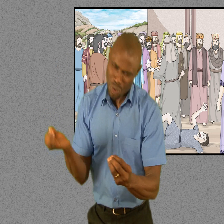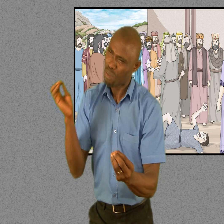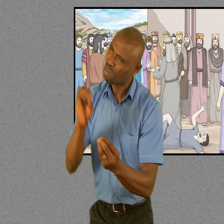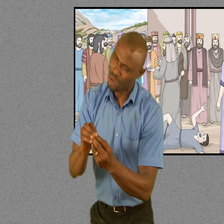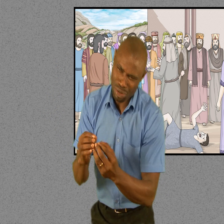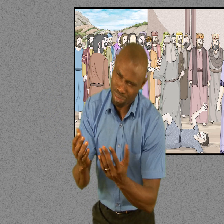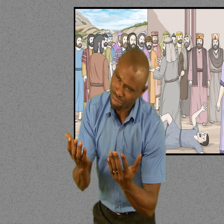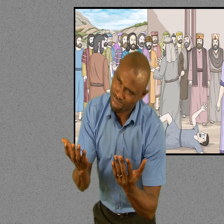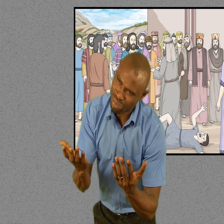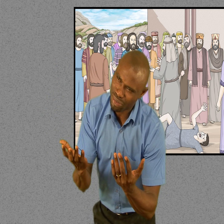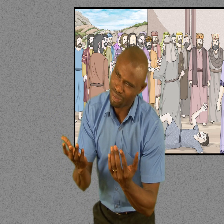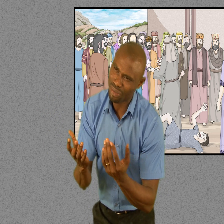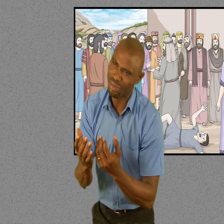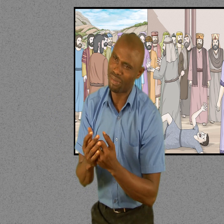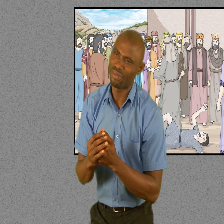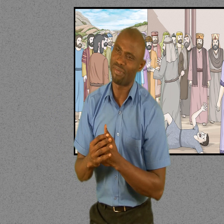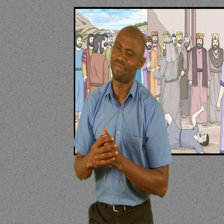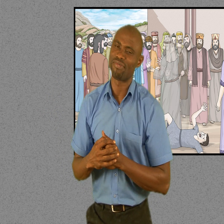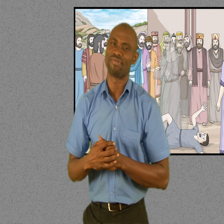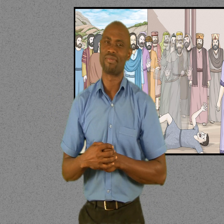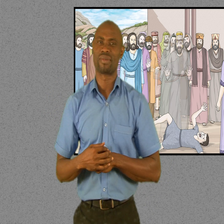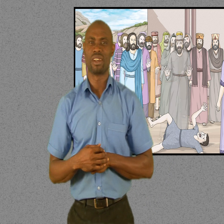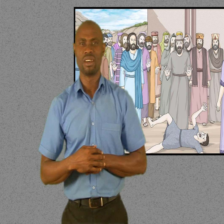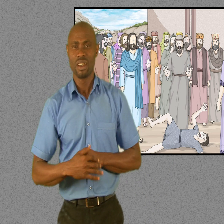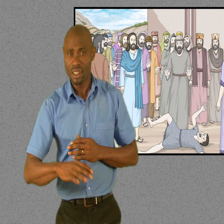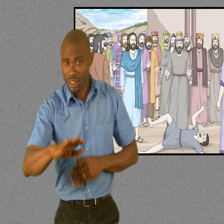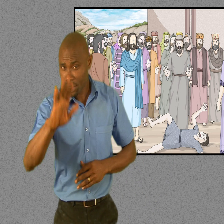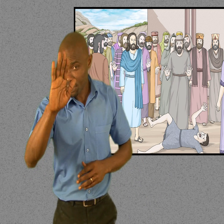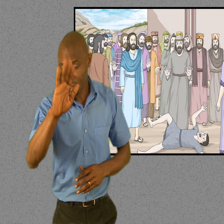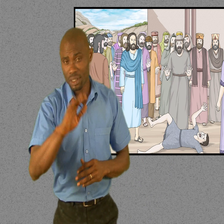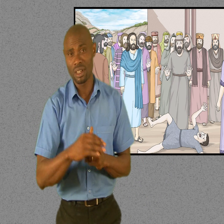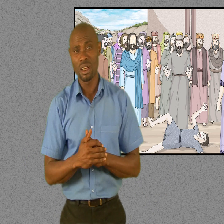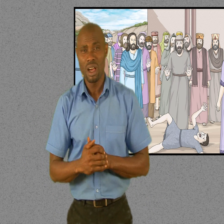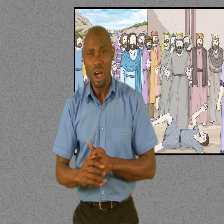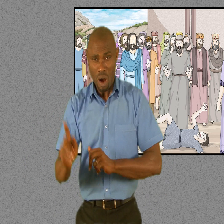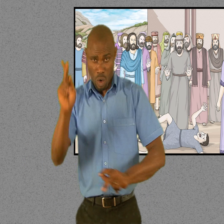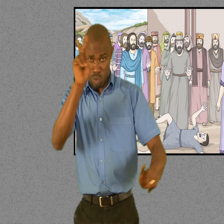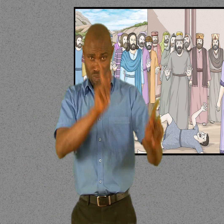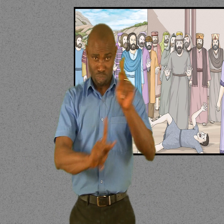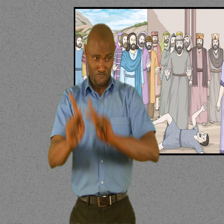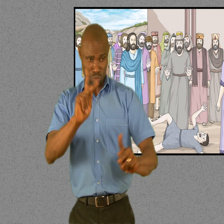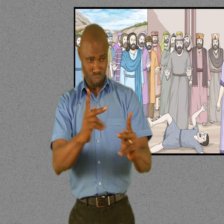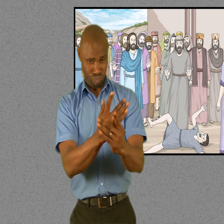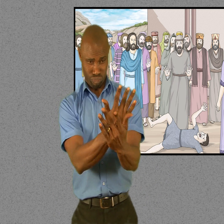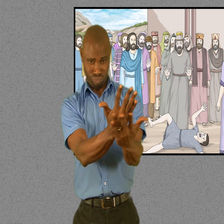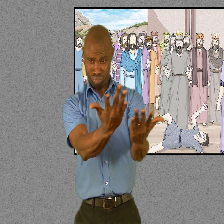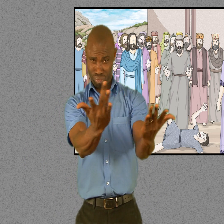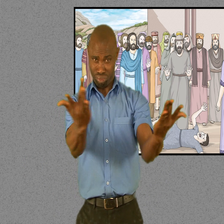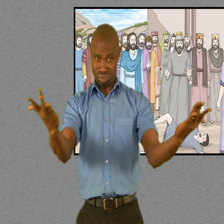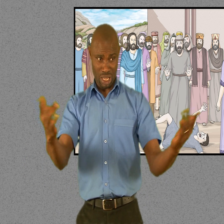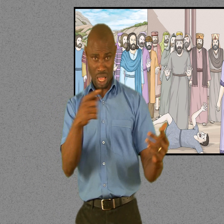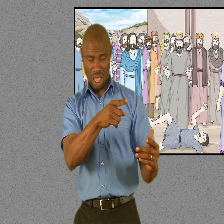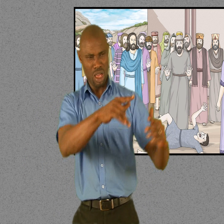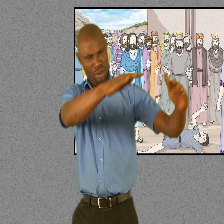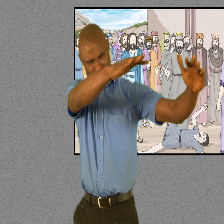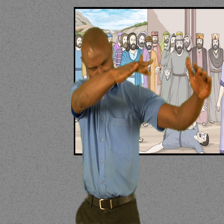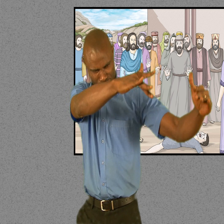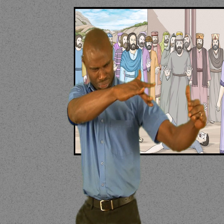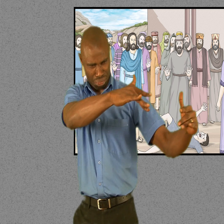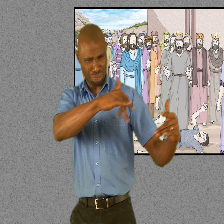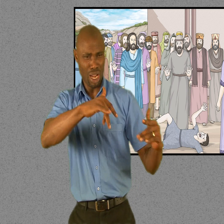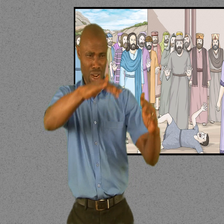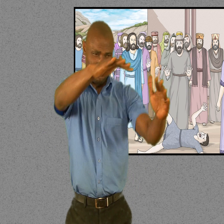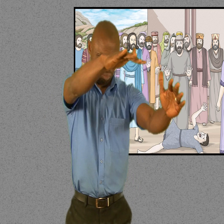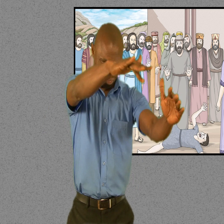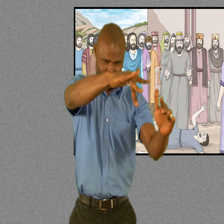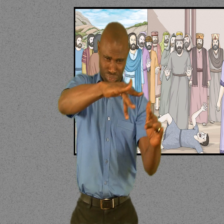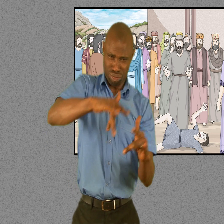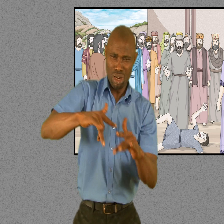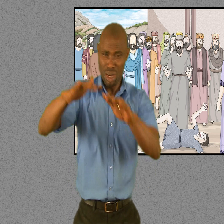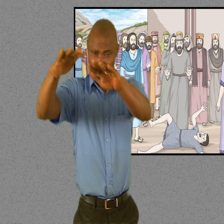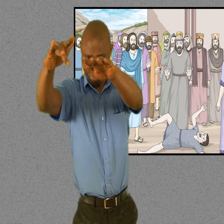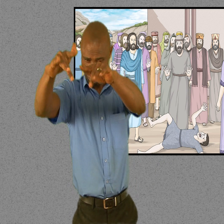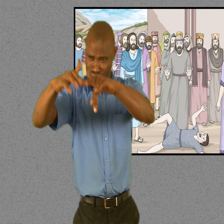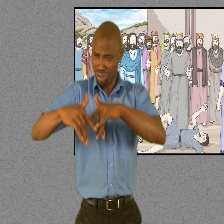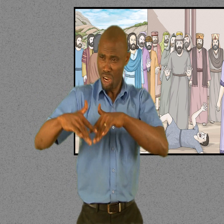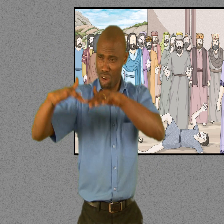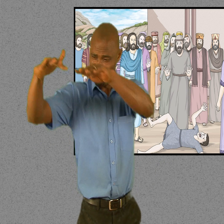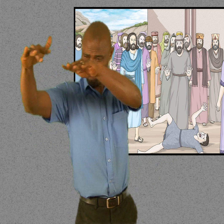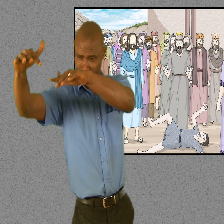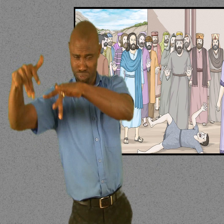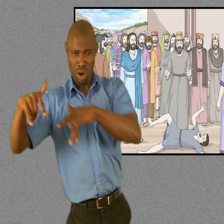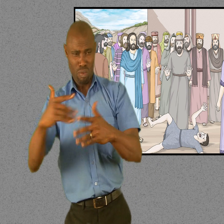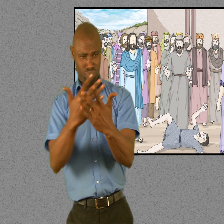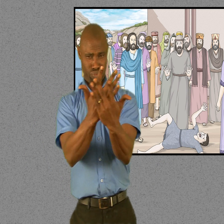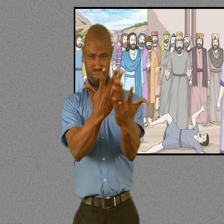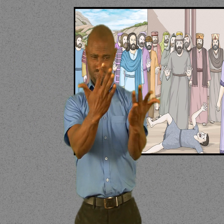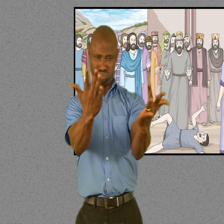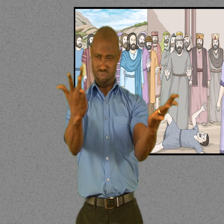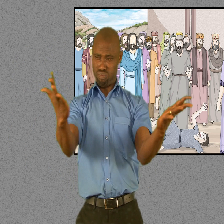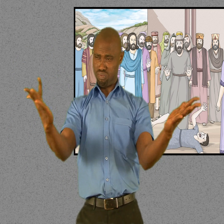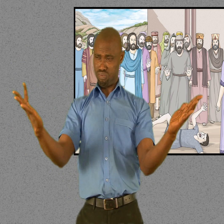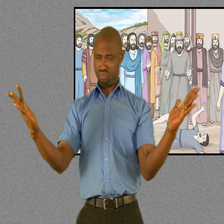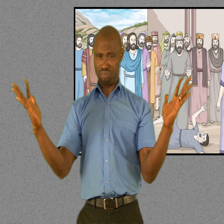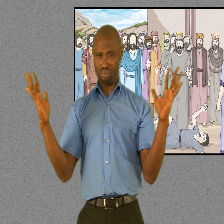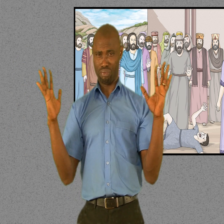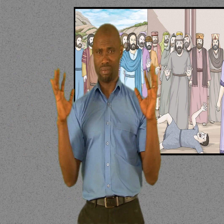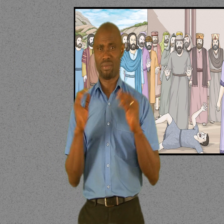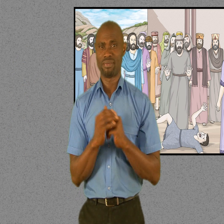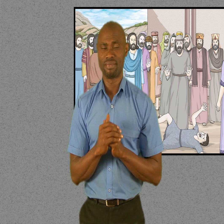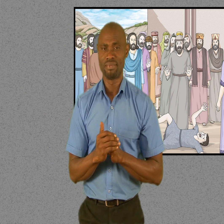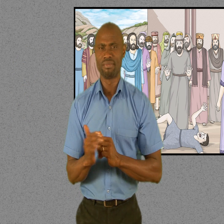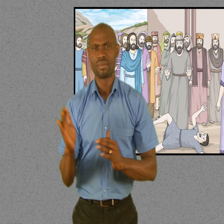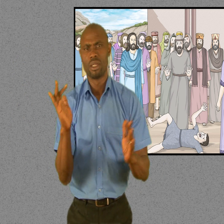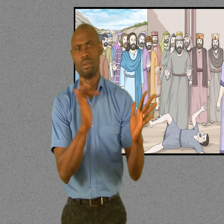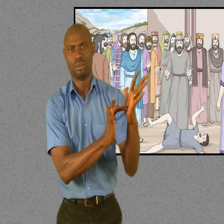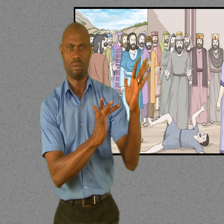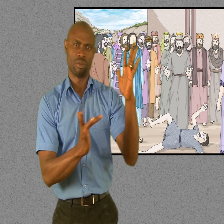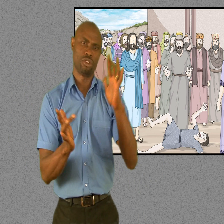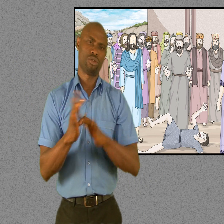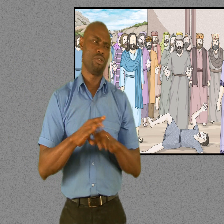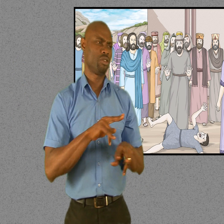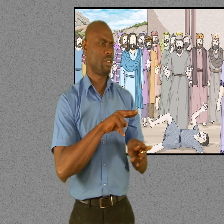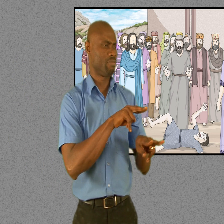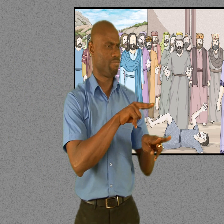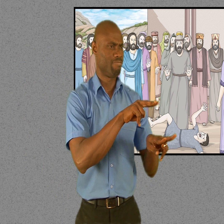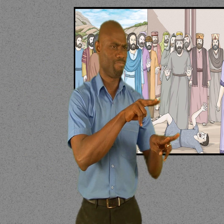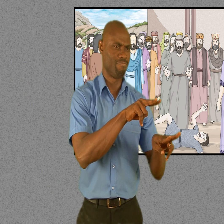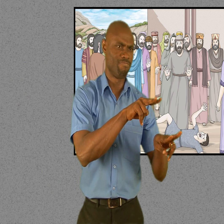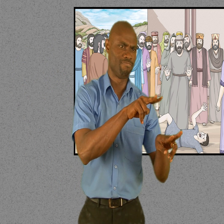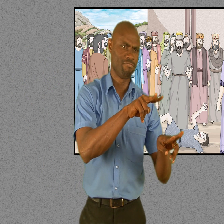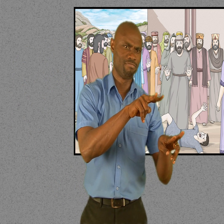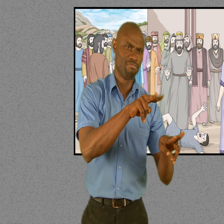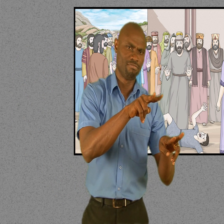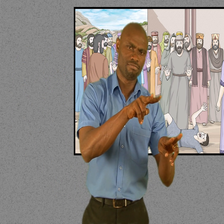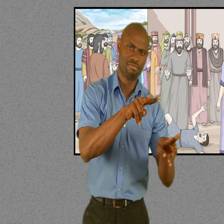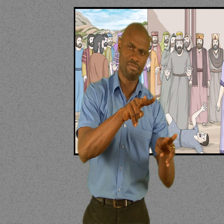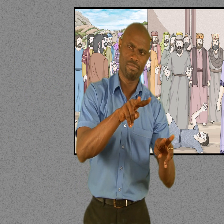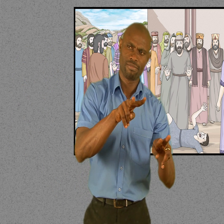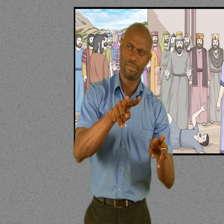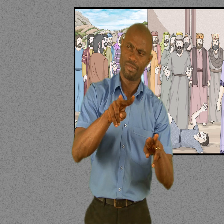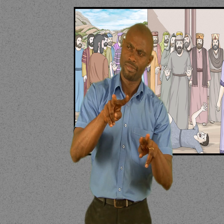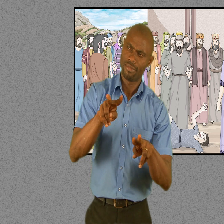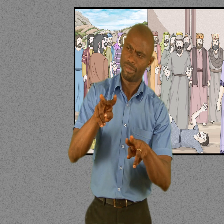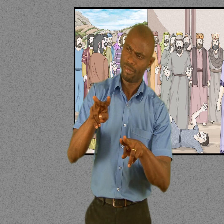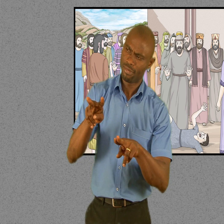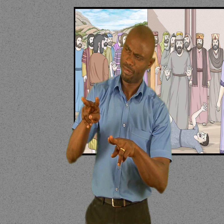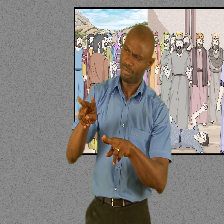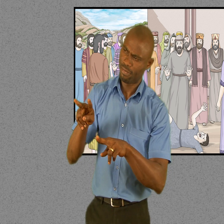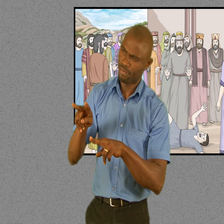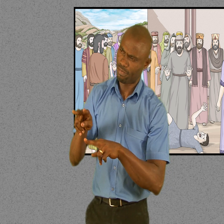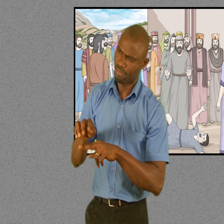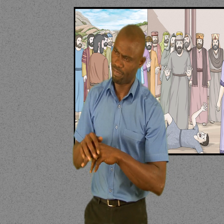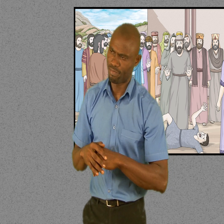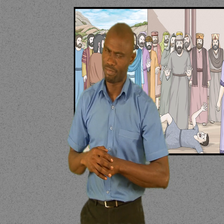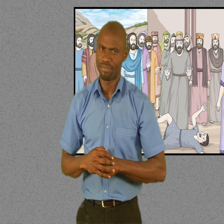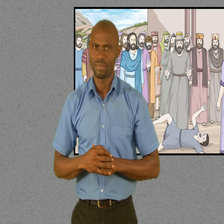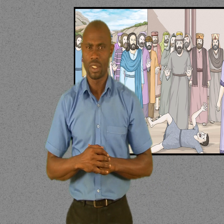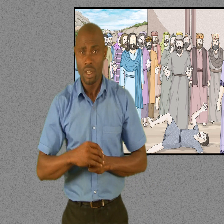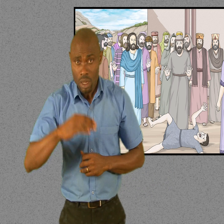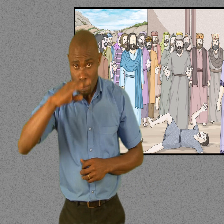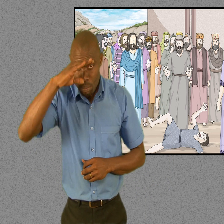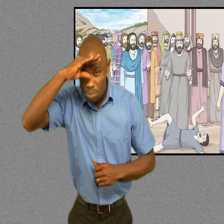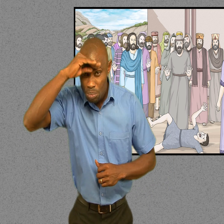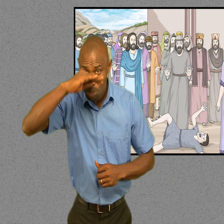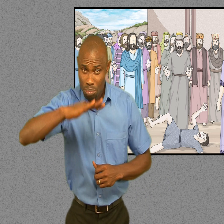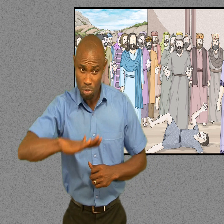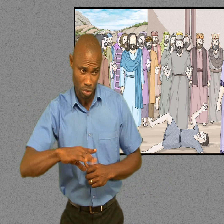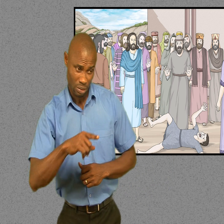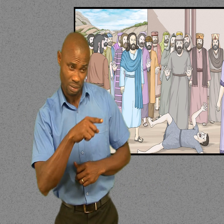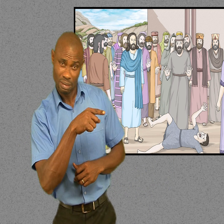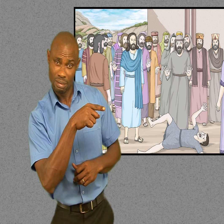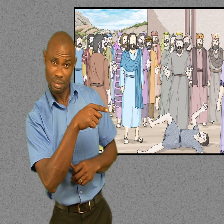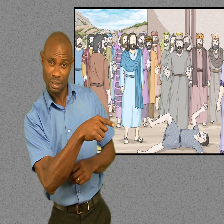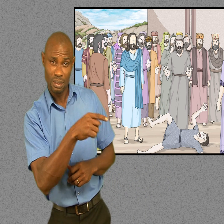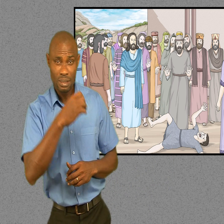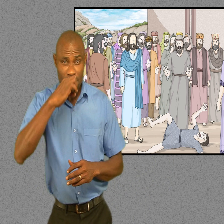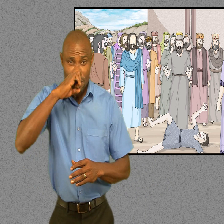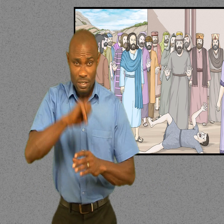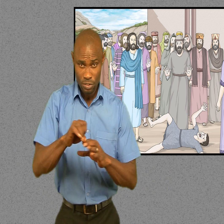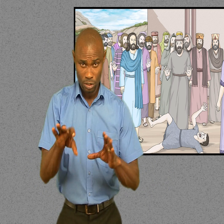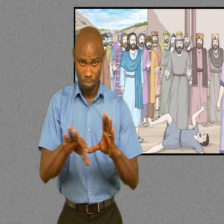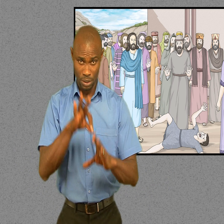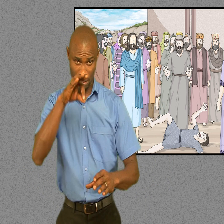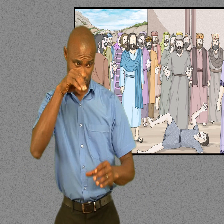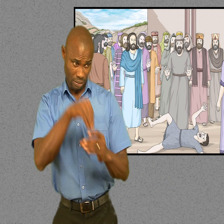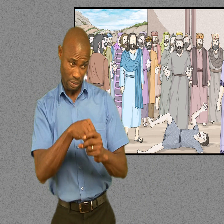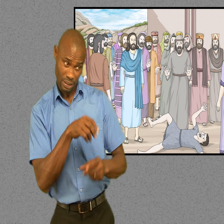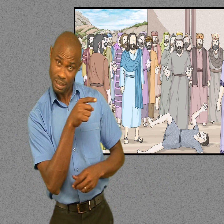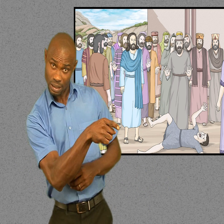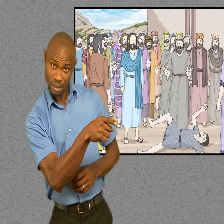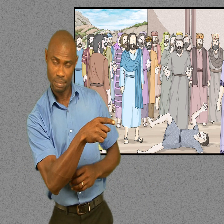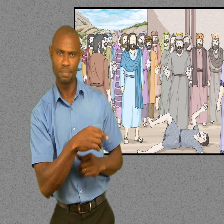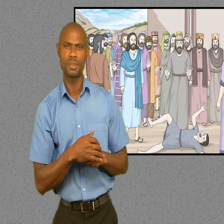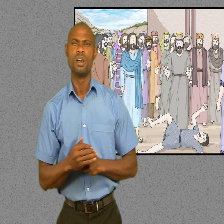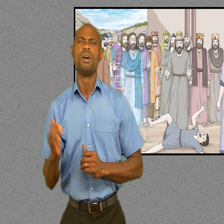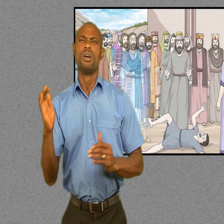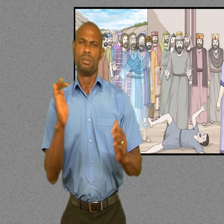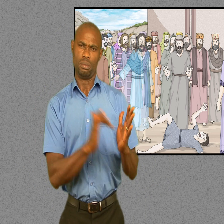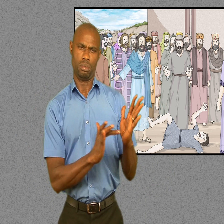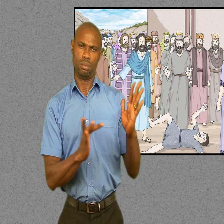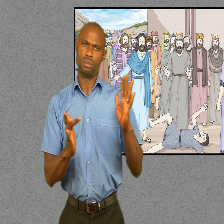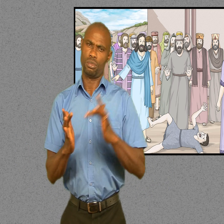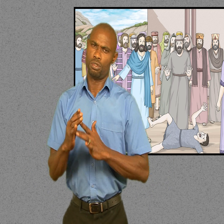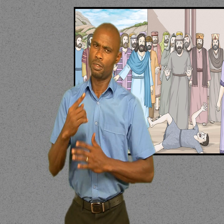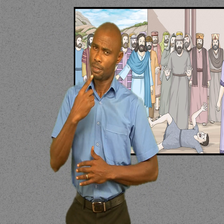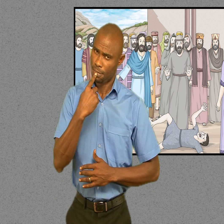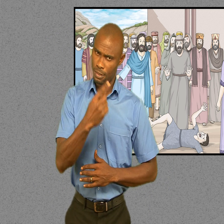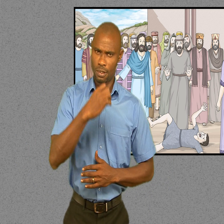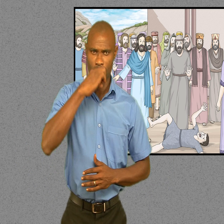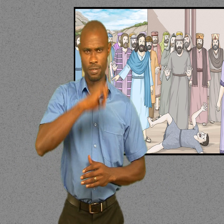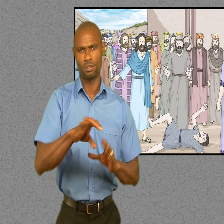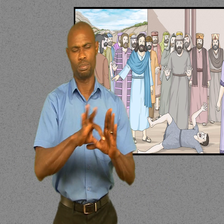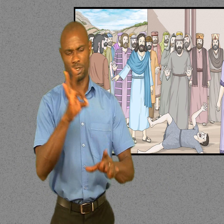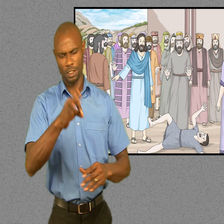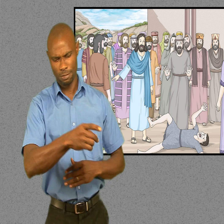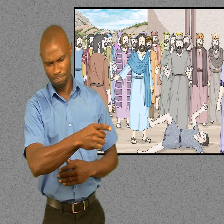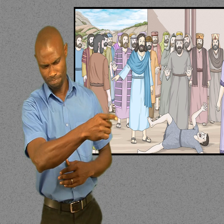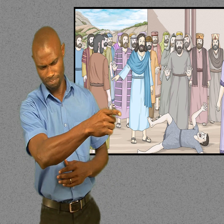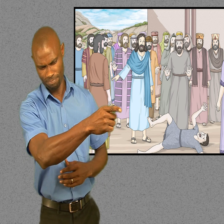When Jesus saw that a crowd had come running, He rebuked the unclean spirit.